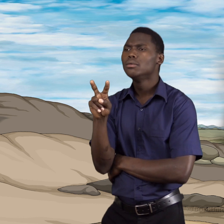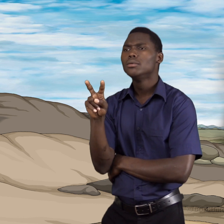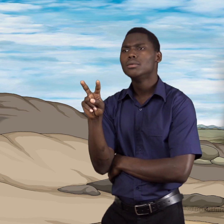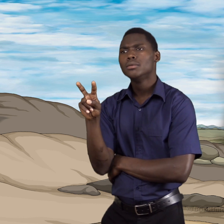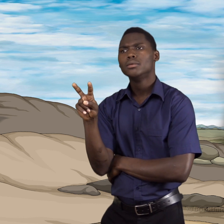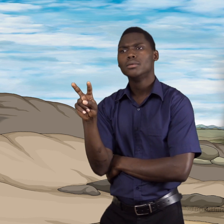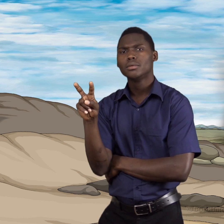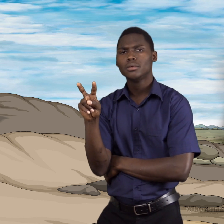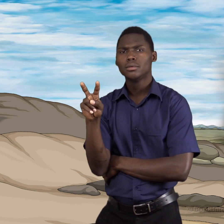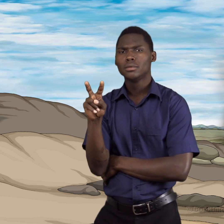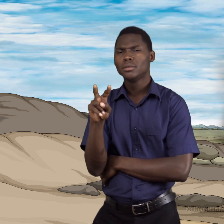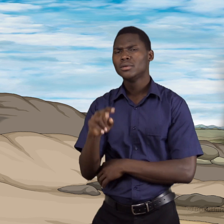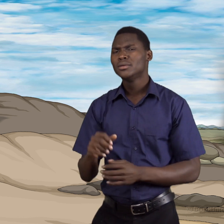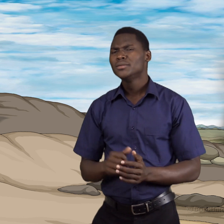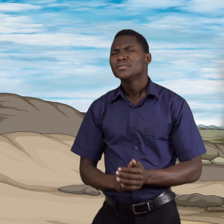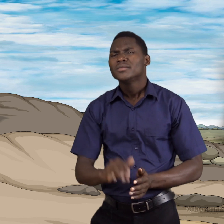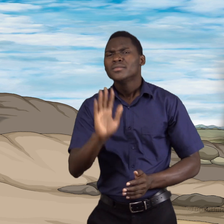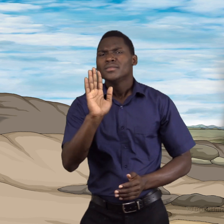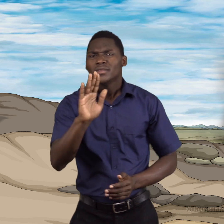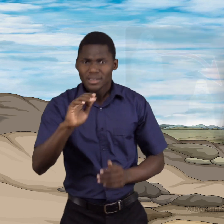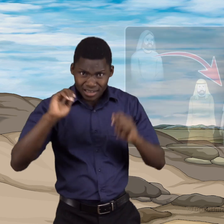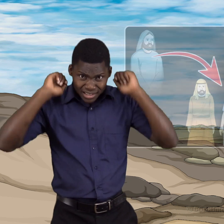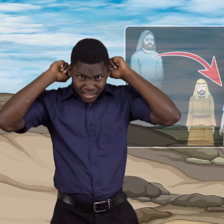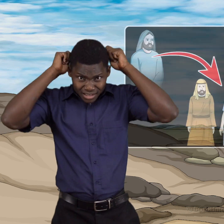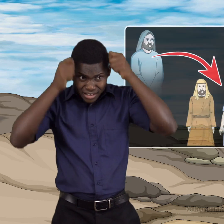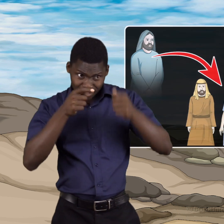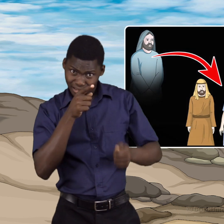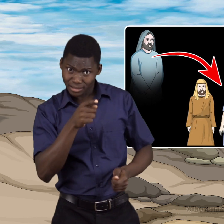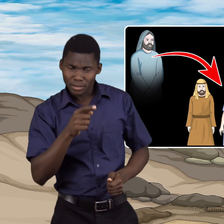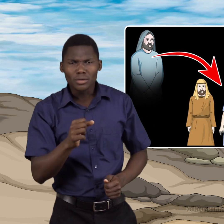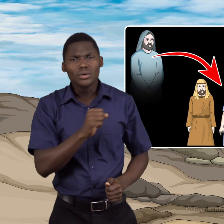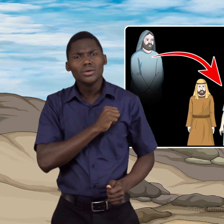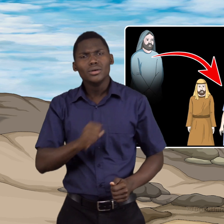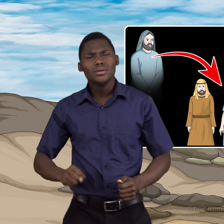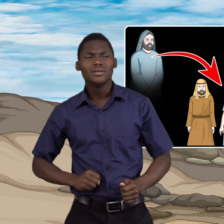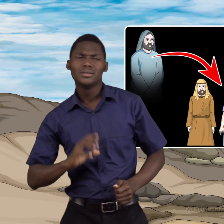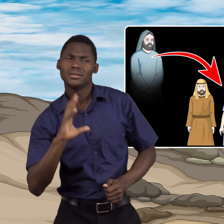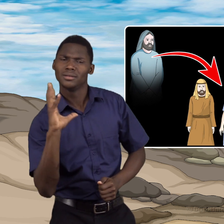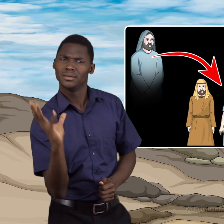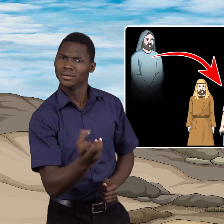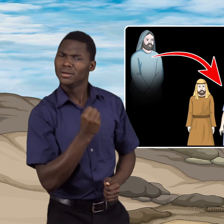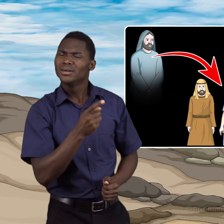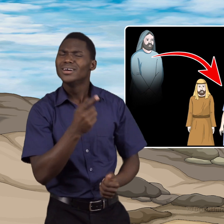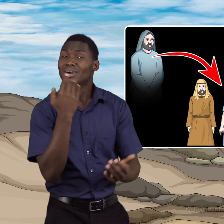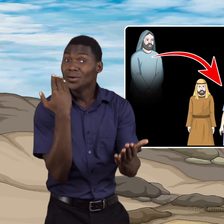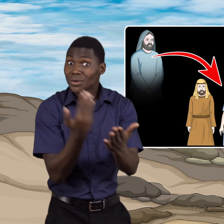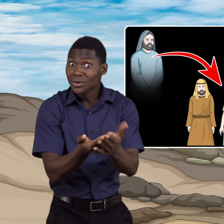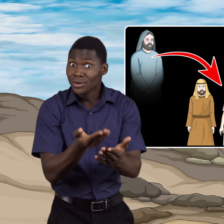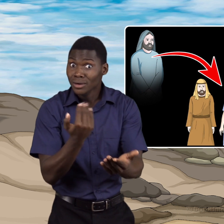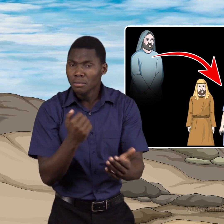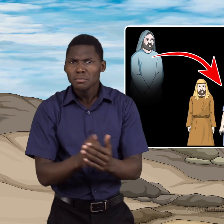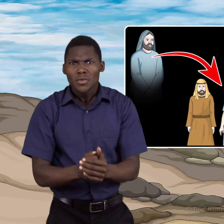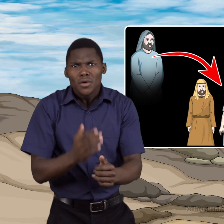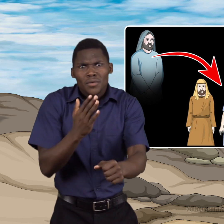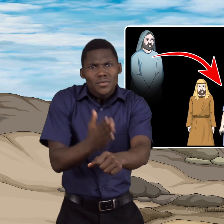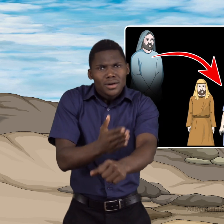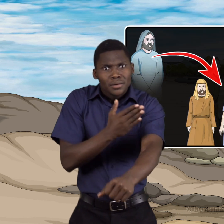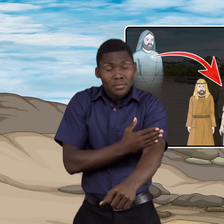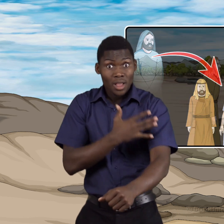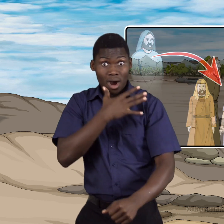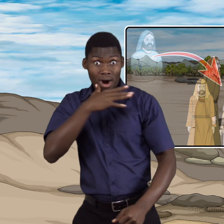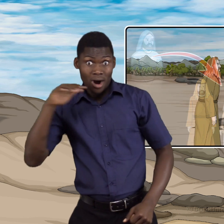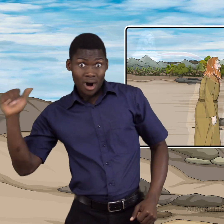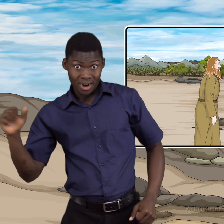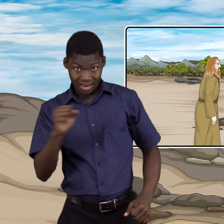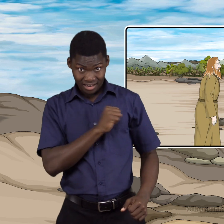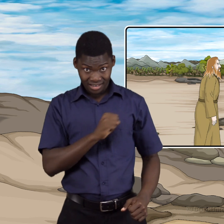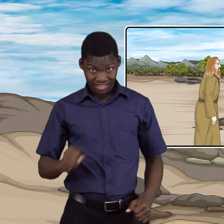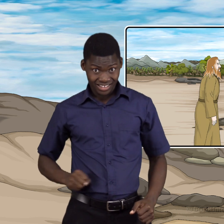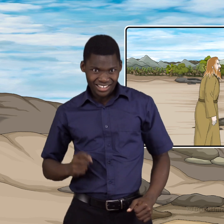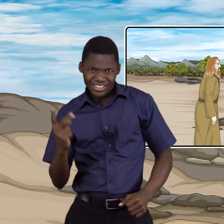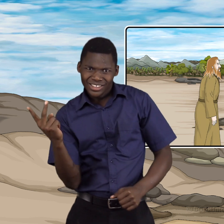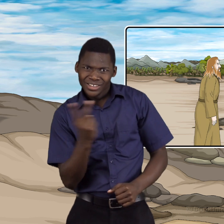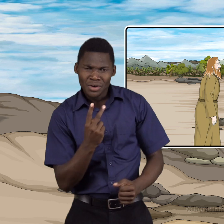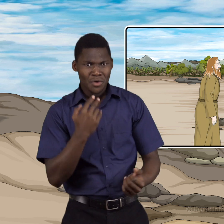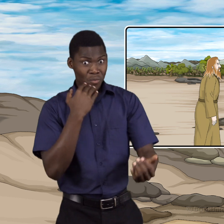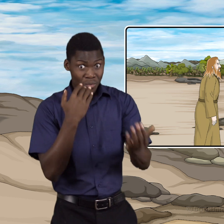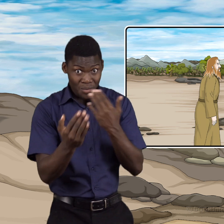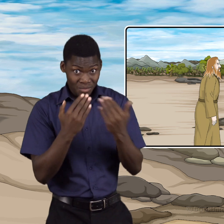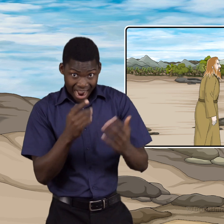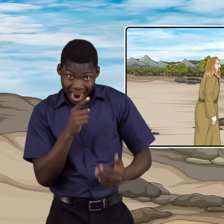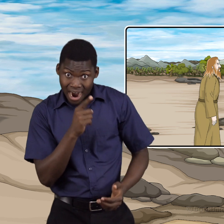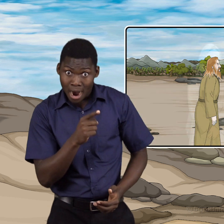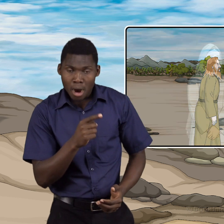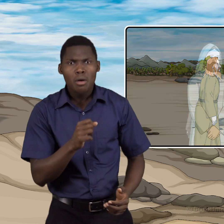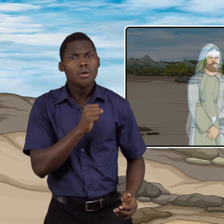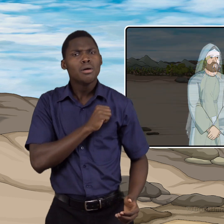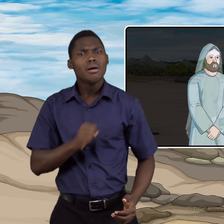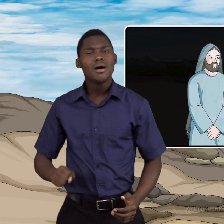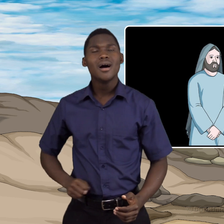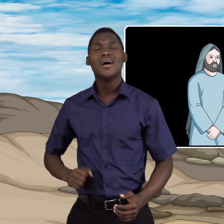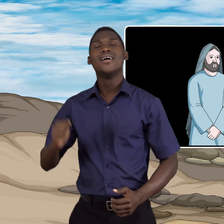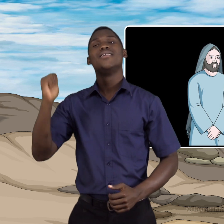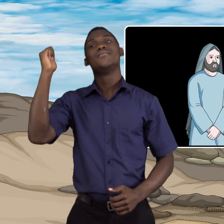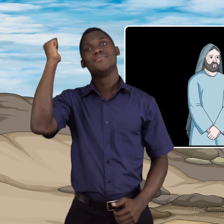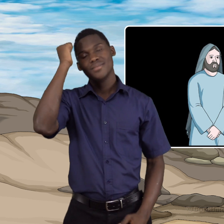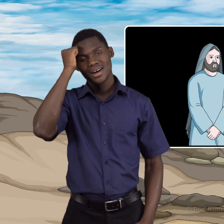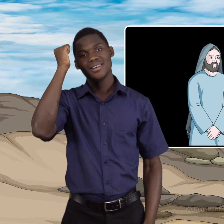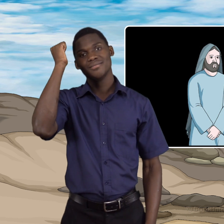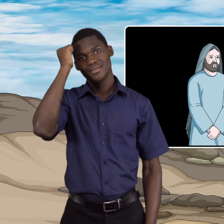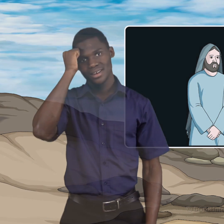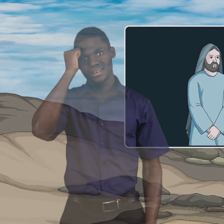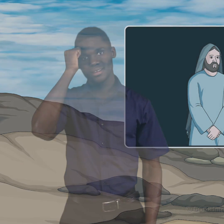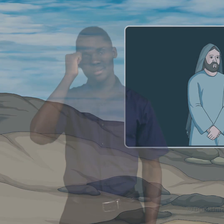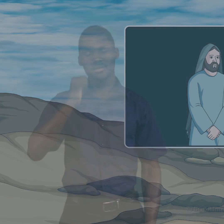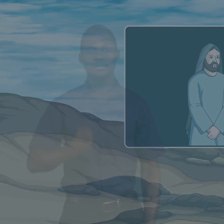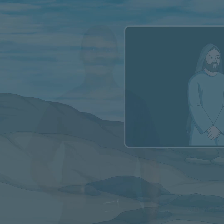So when God destroyed the cities of the plain, He remembered Abraham, and He brought Lot out of the catastrophe that destroyed the cities where he had lived.